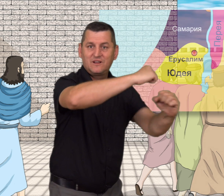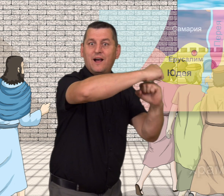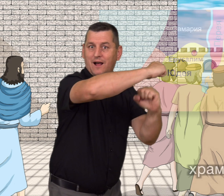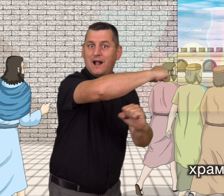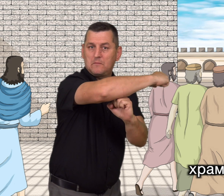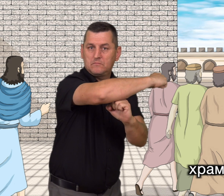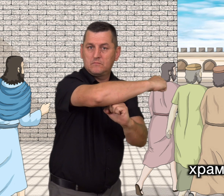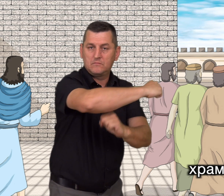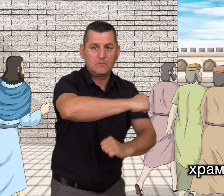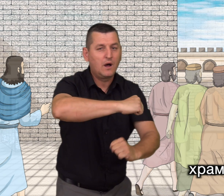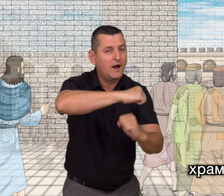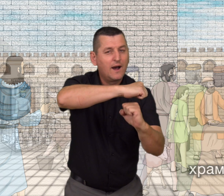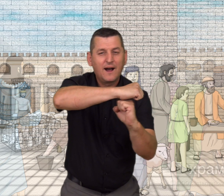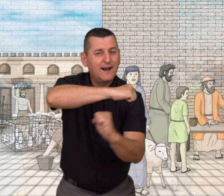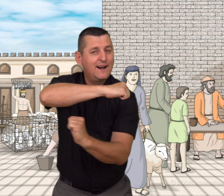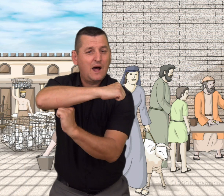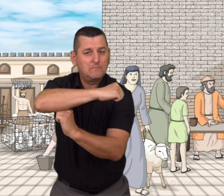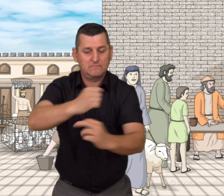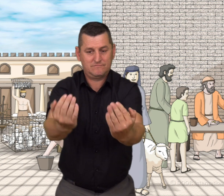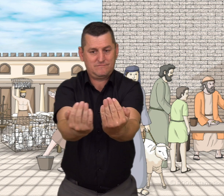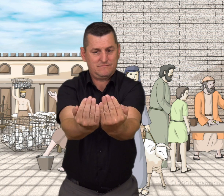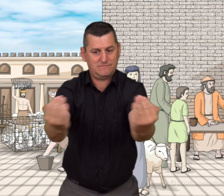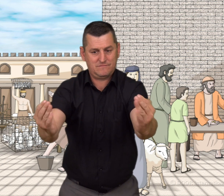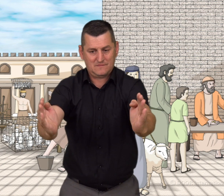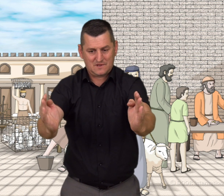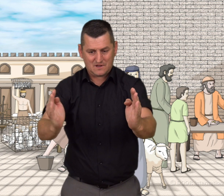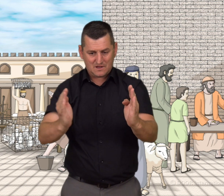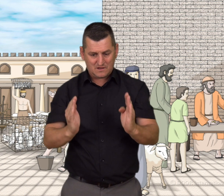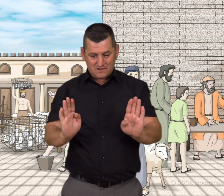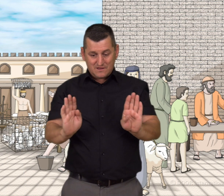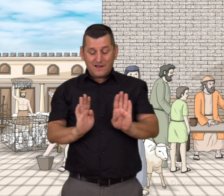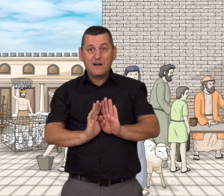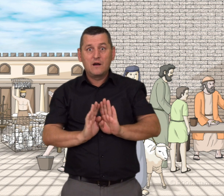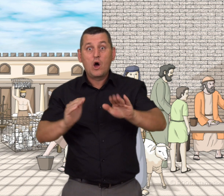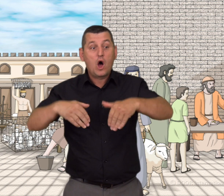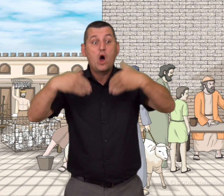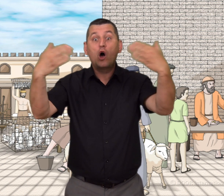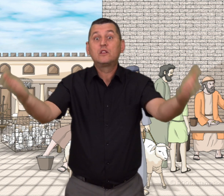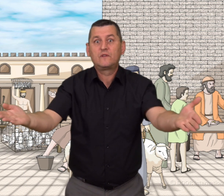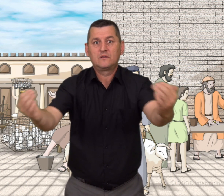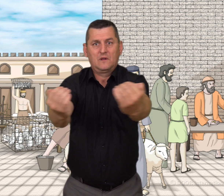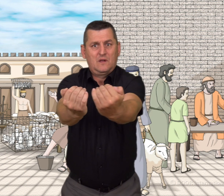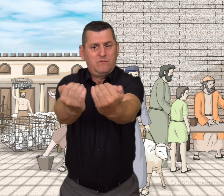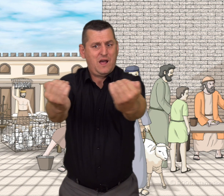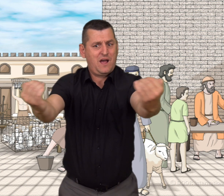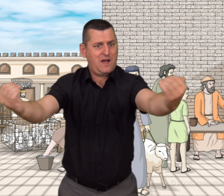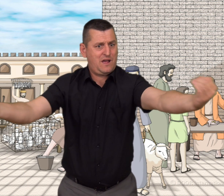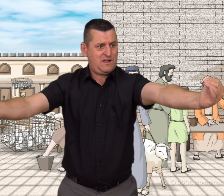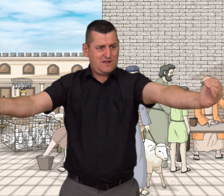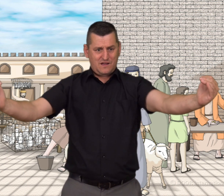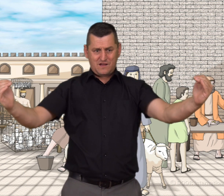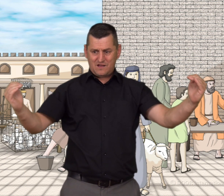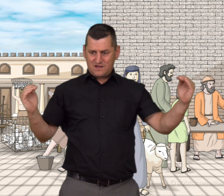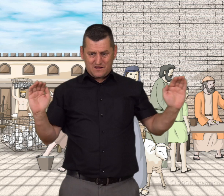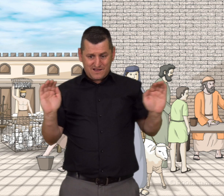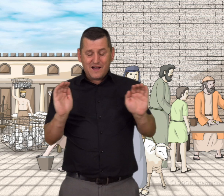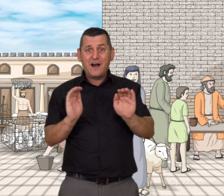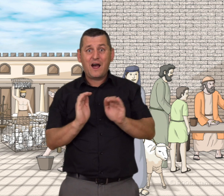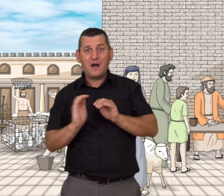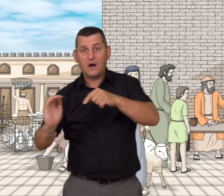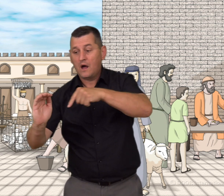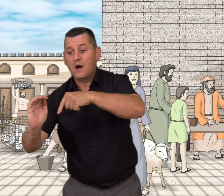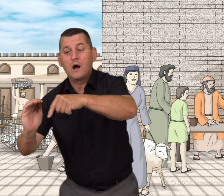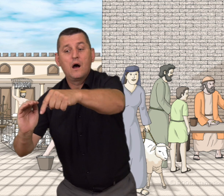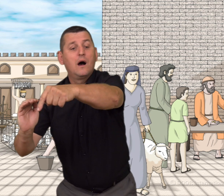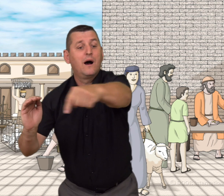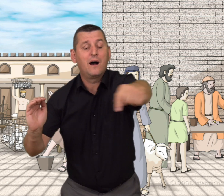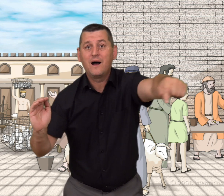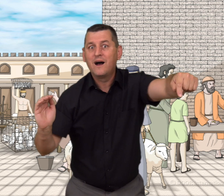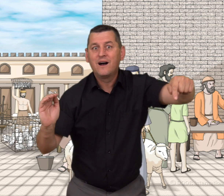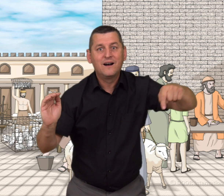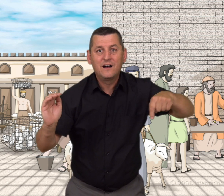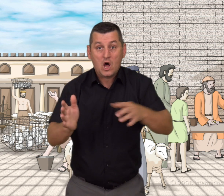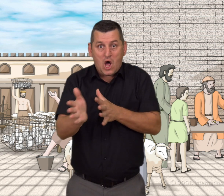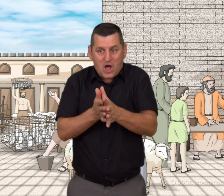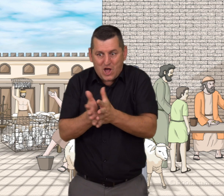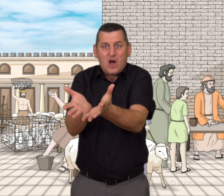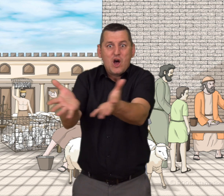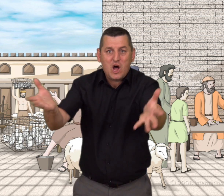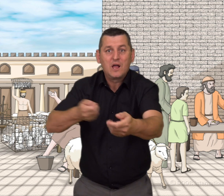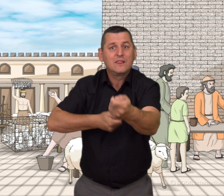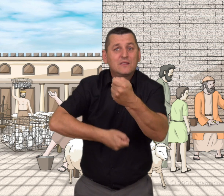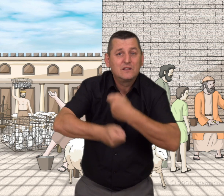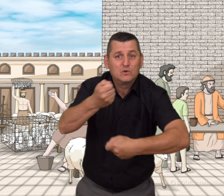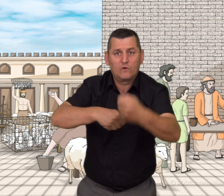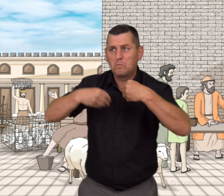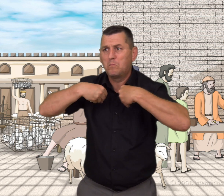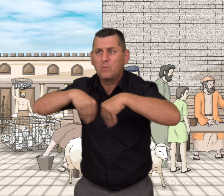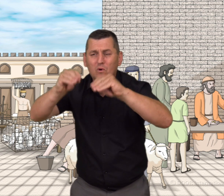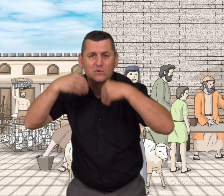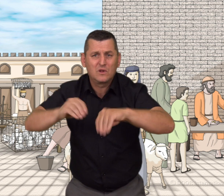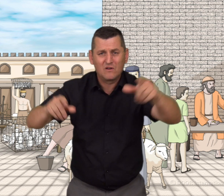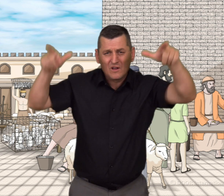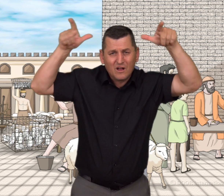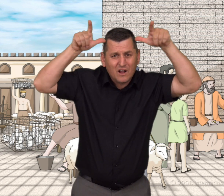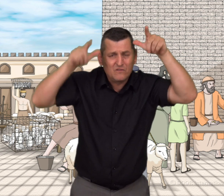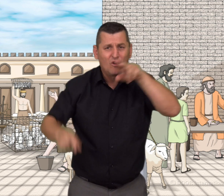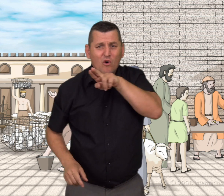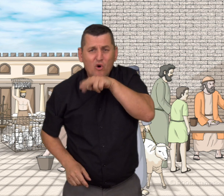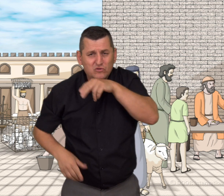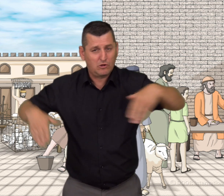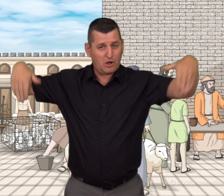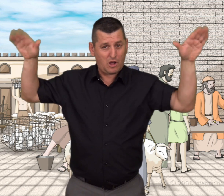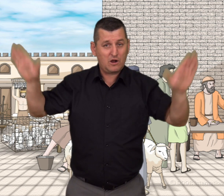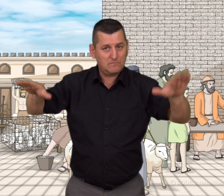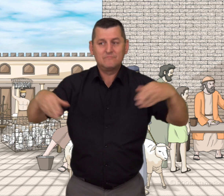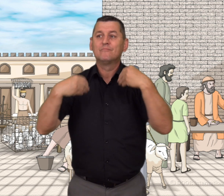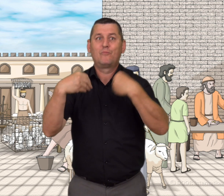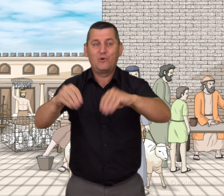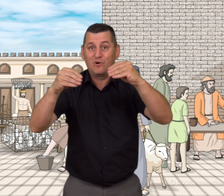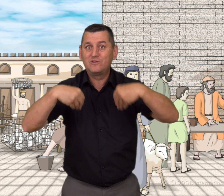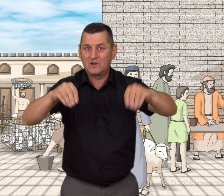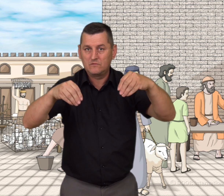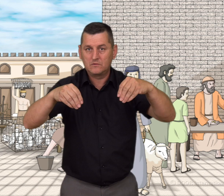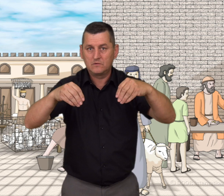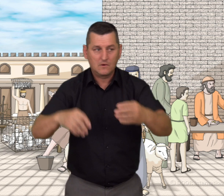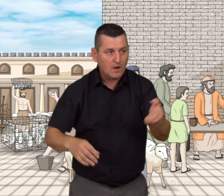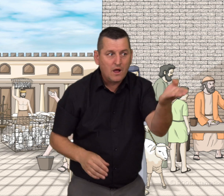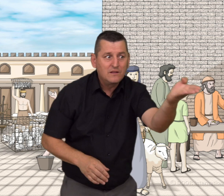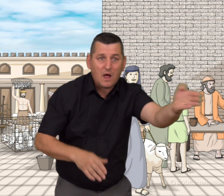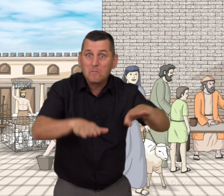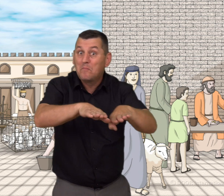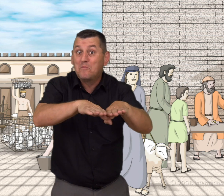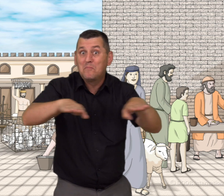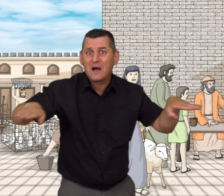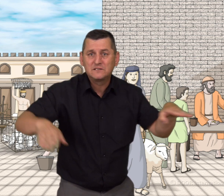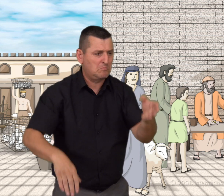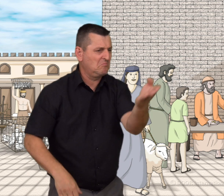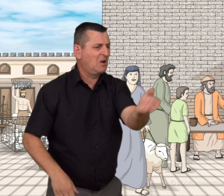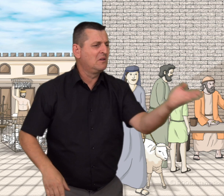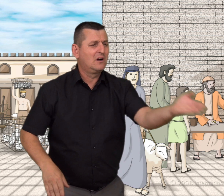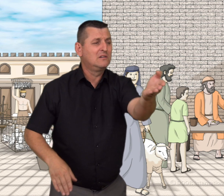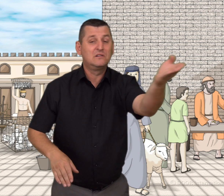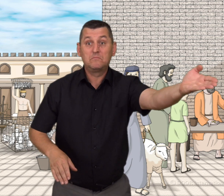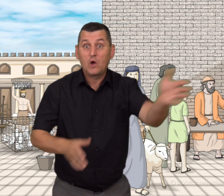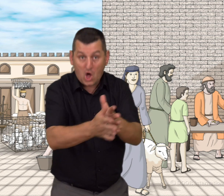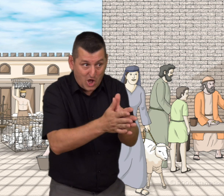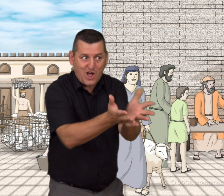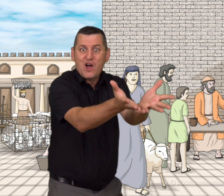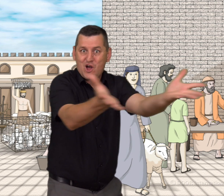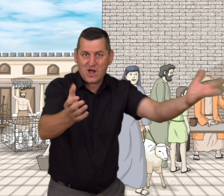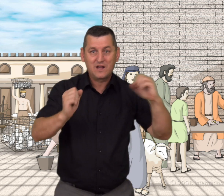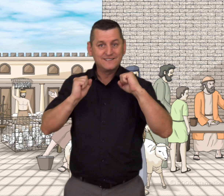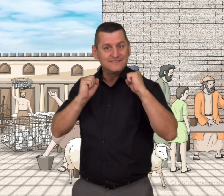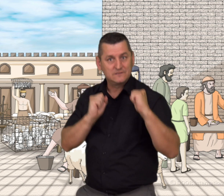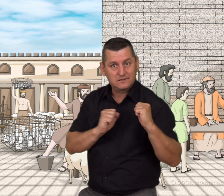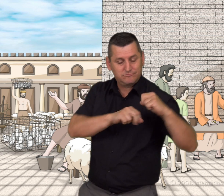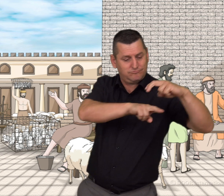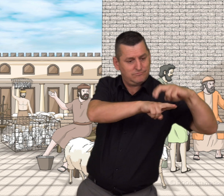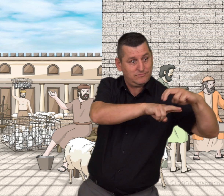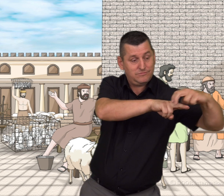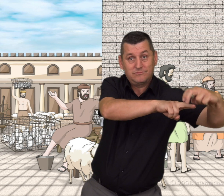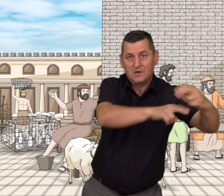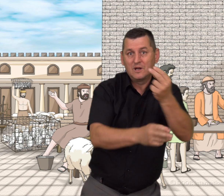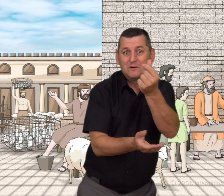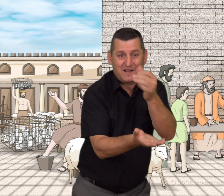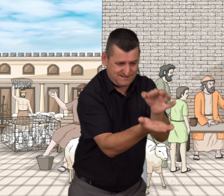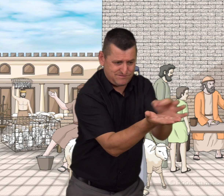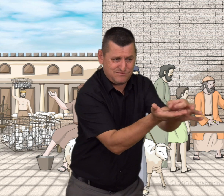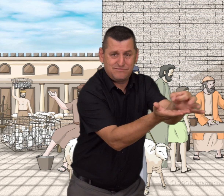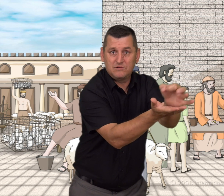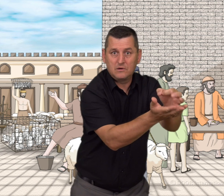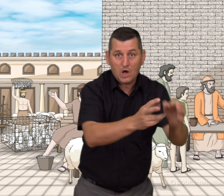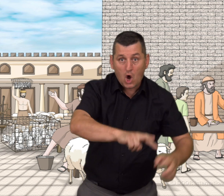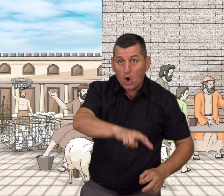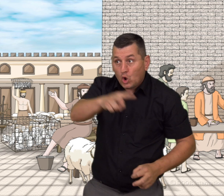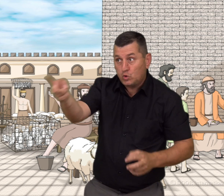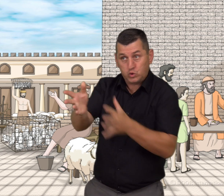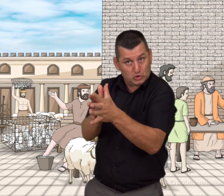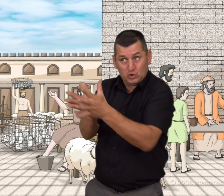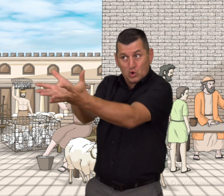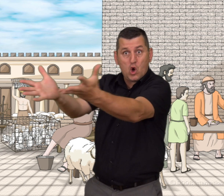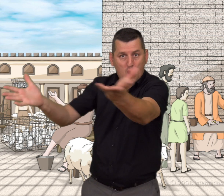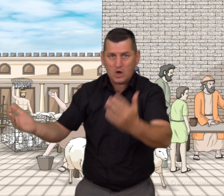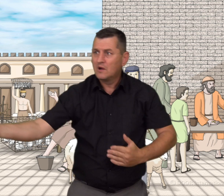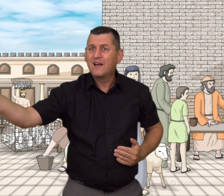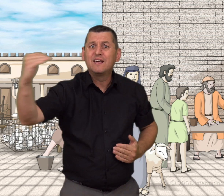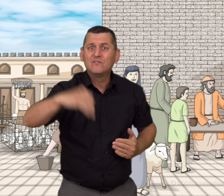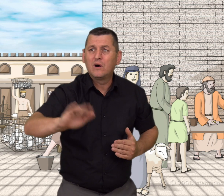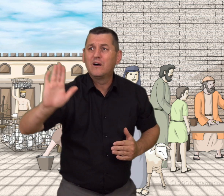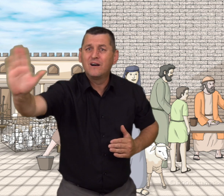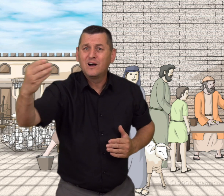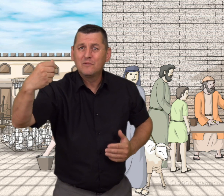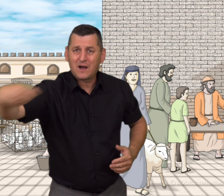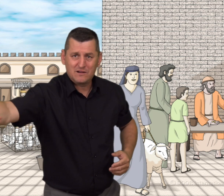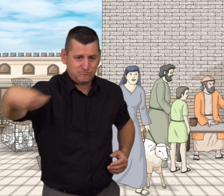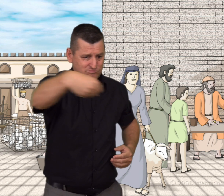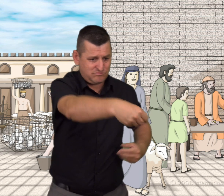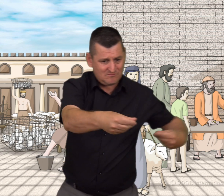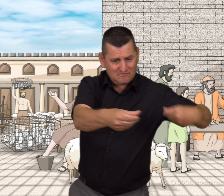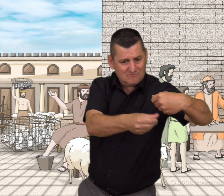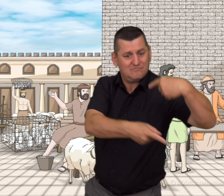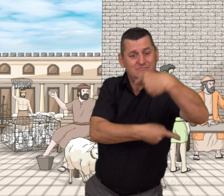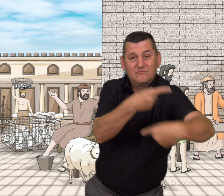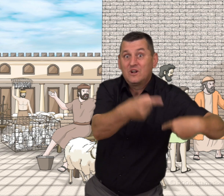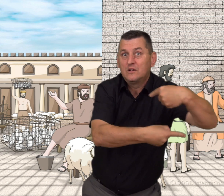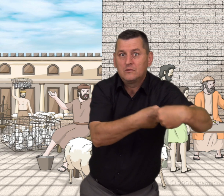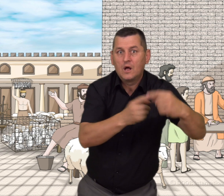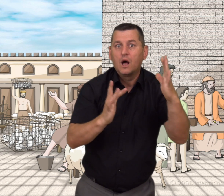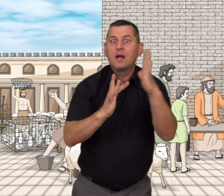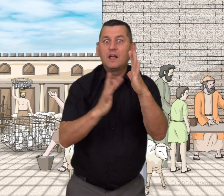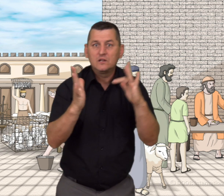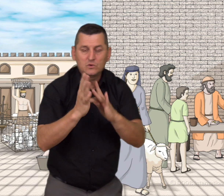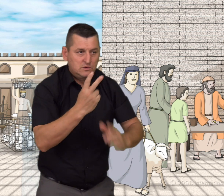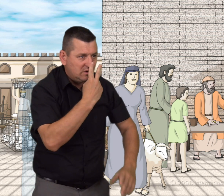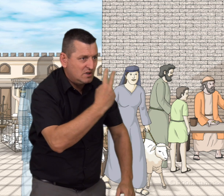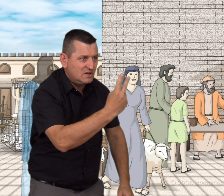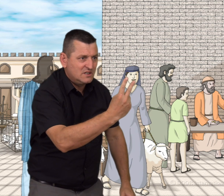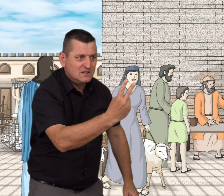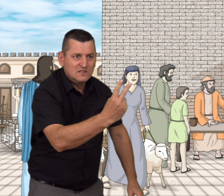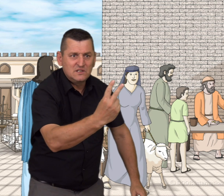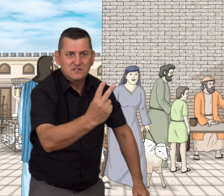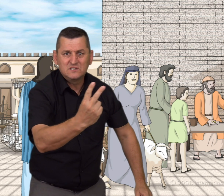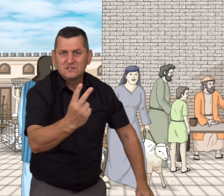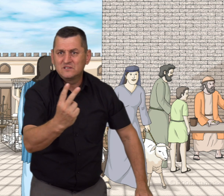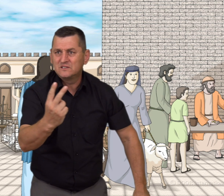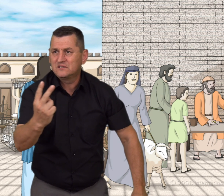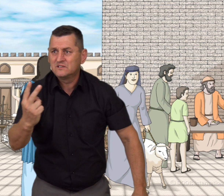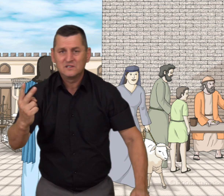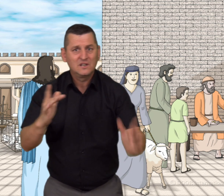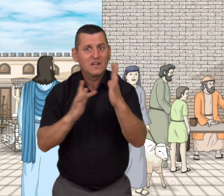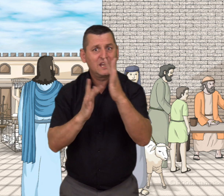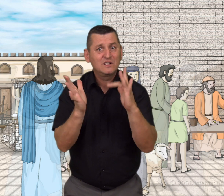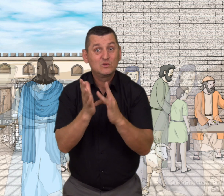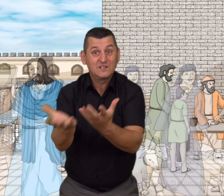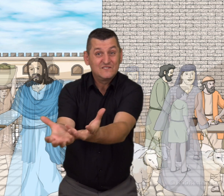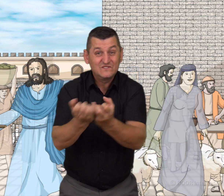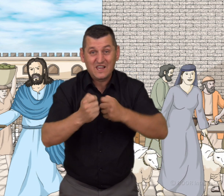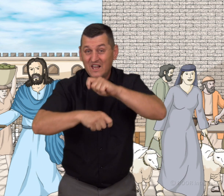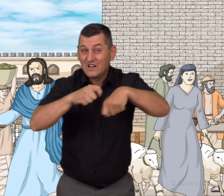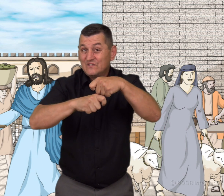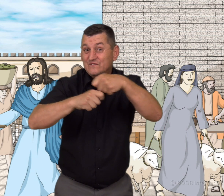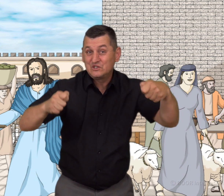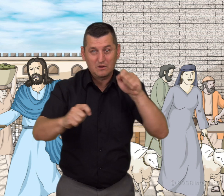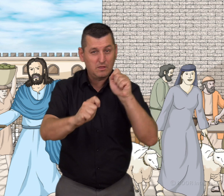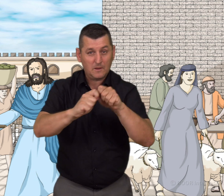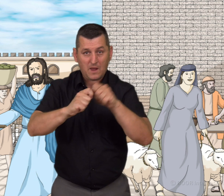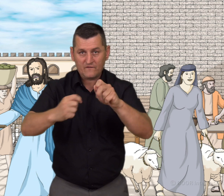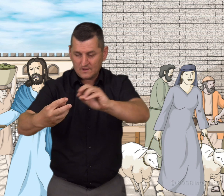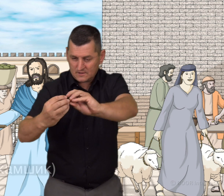In the temple courts He found men selling cattle, sheep, and doves, and money changers seated at their tables.